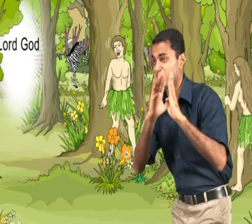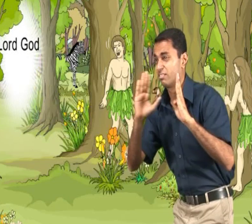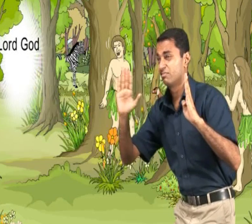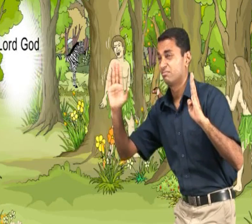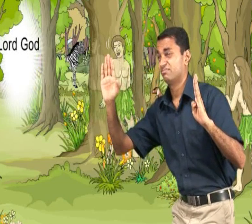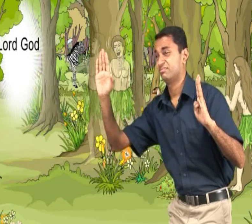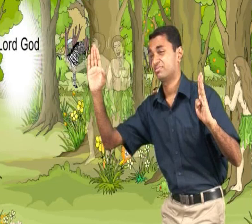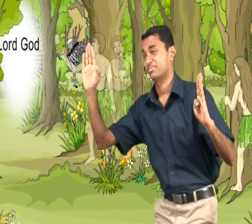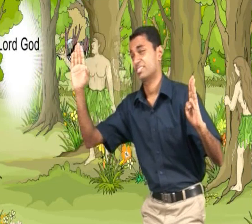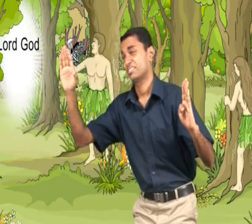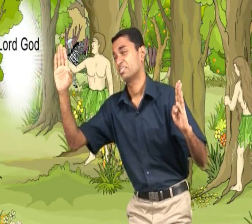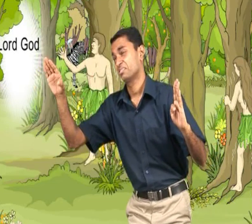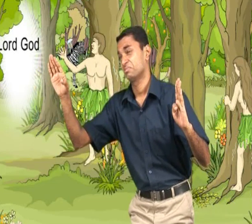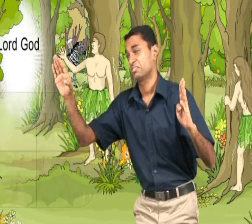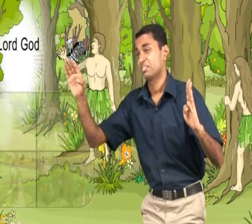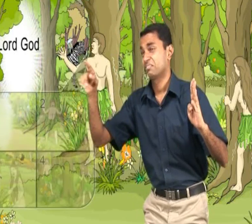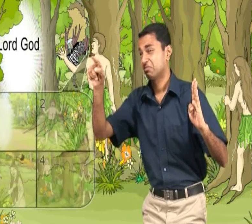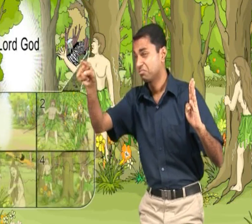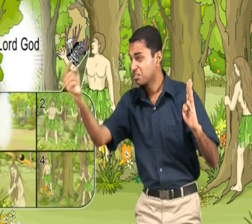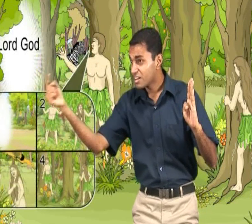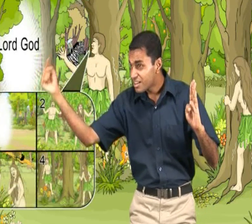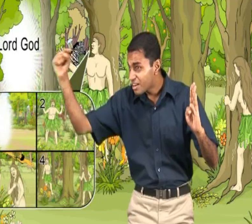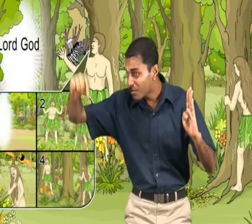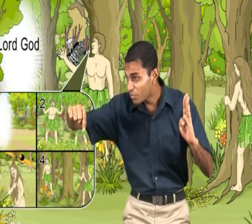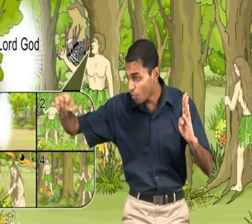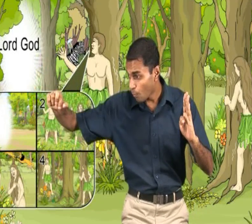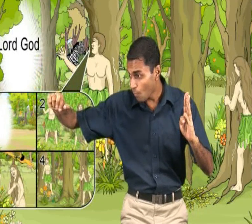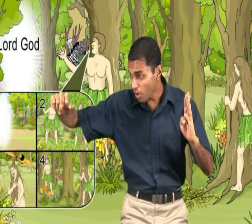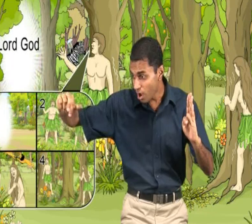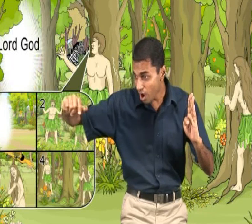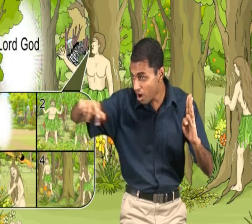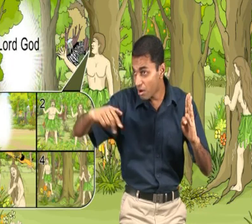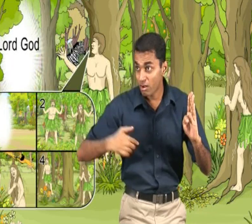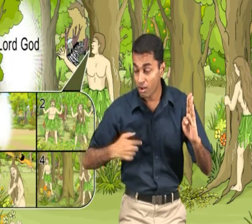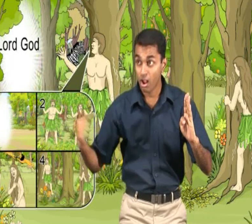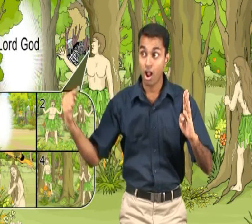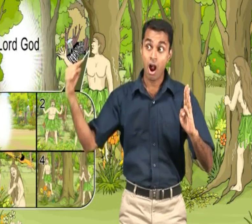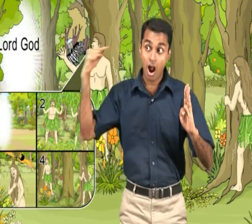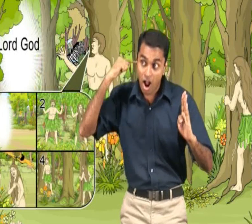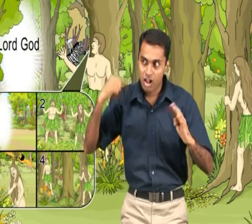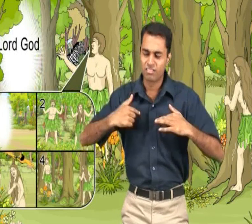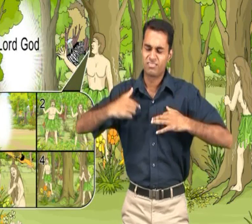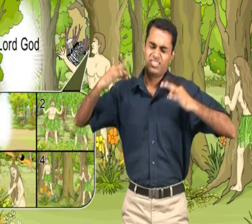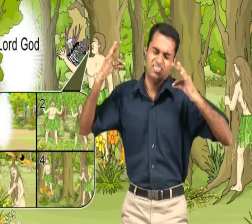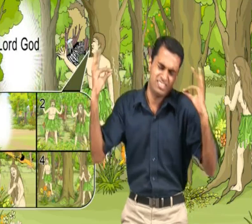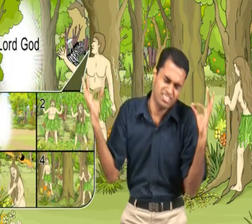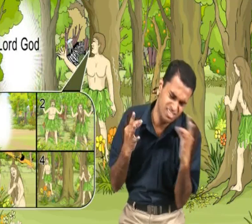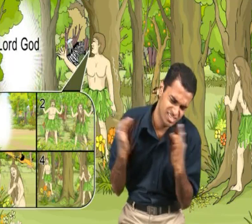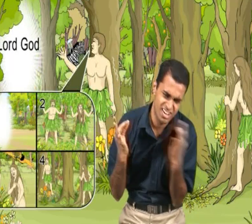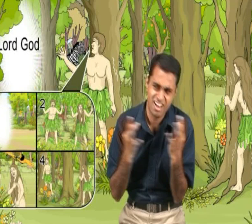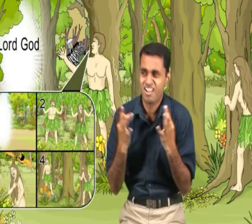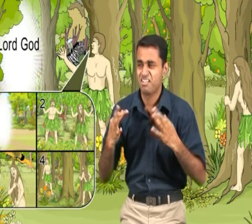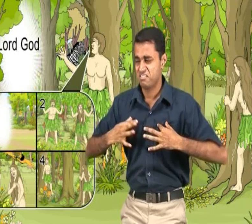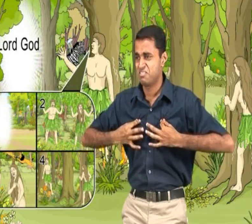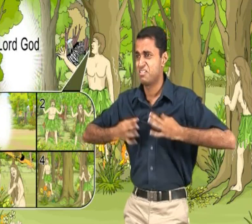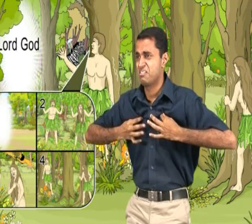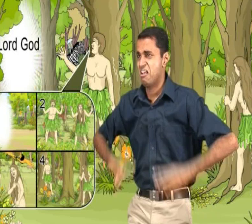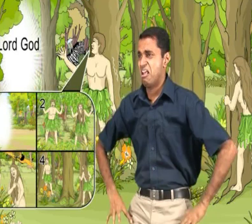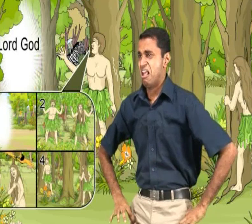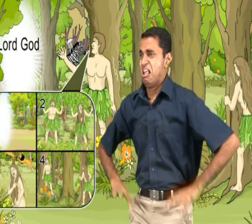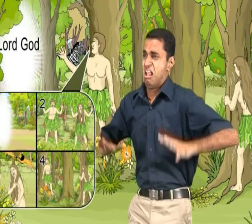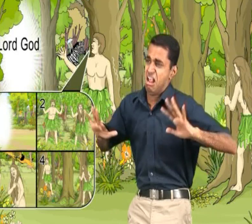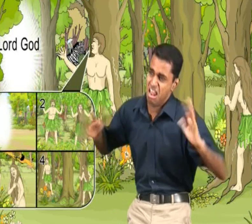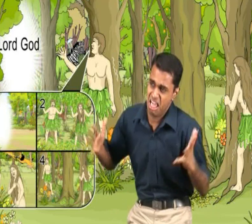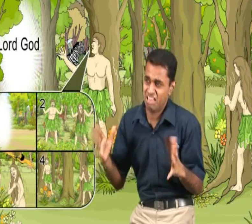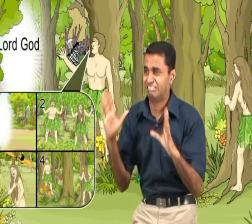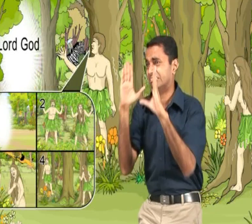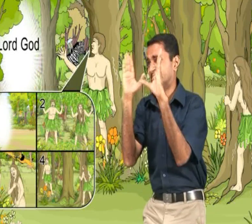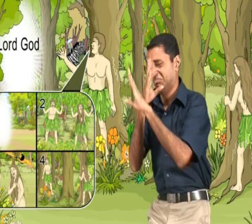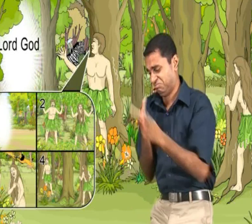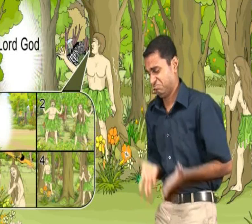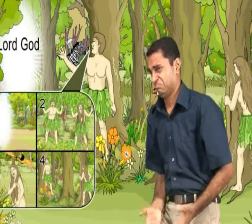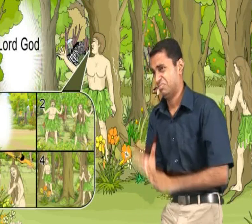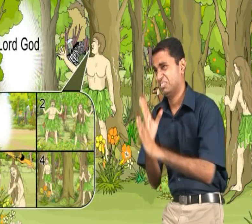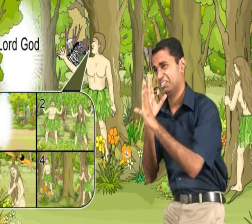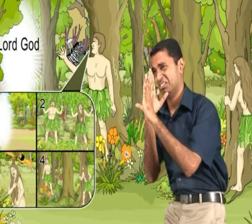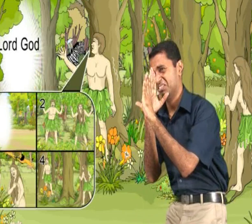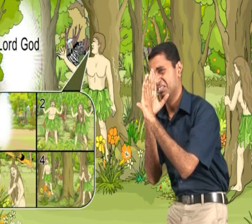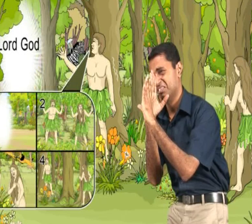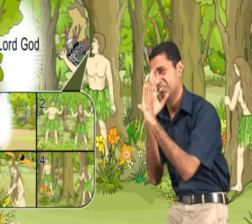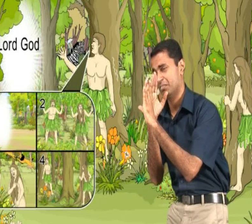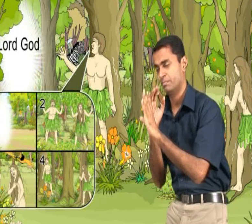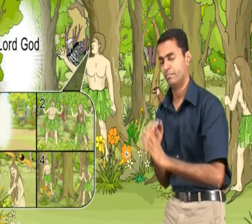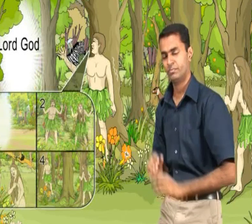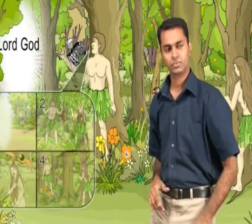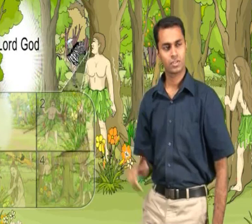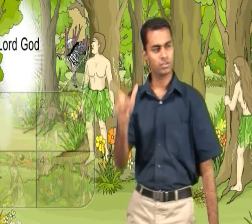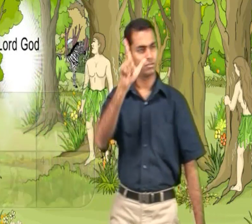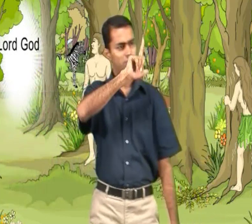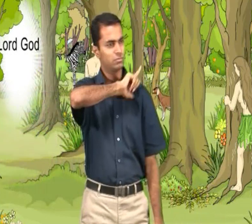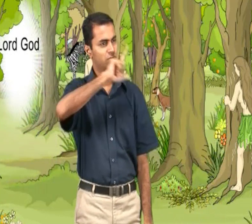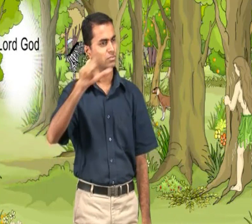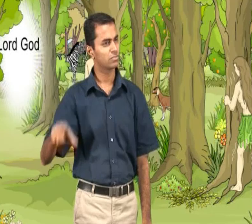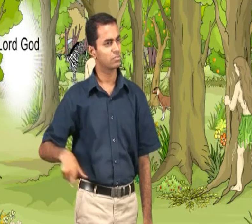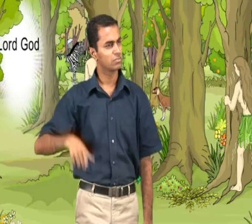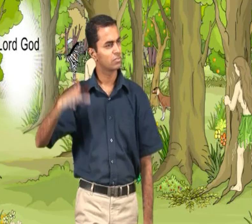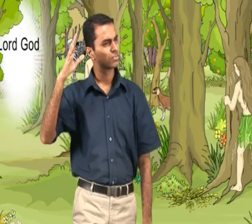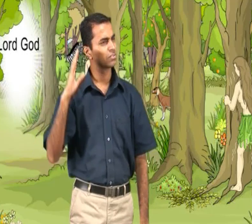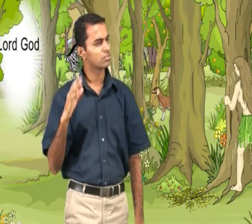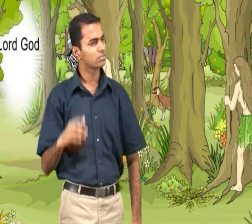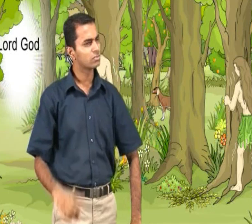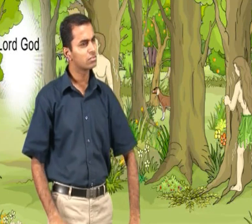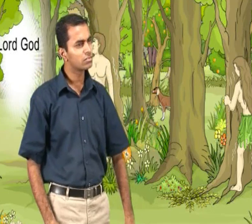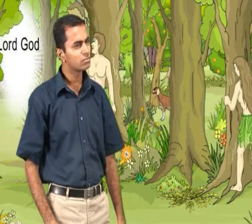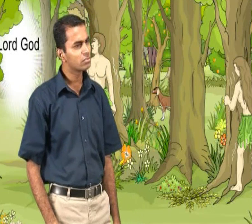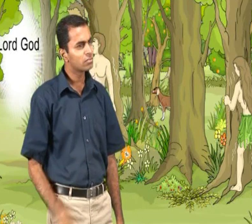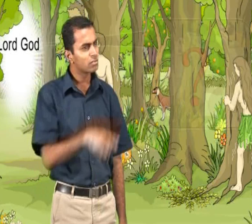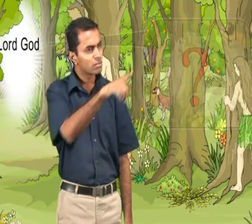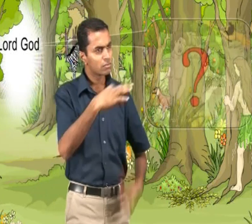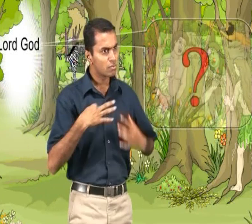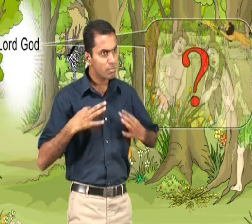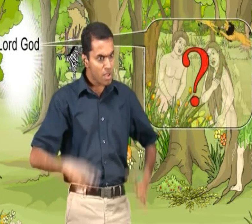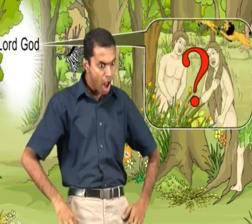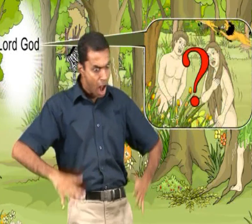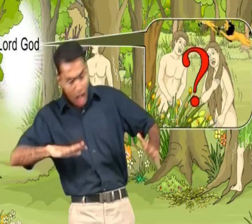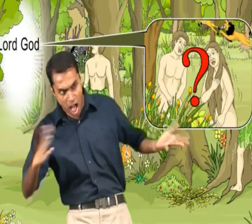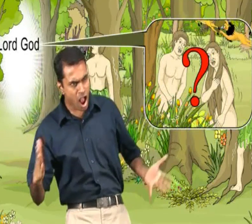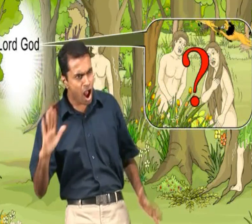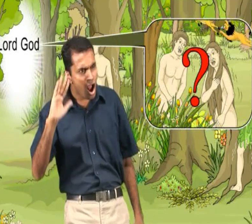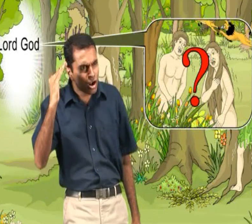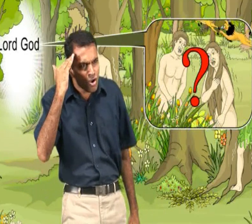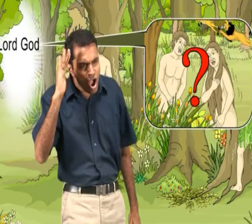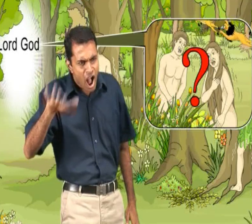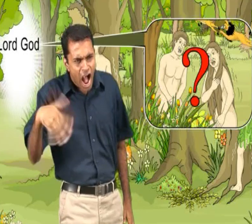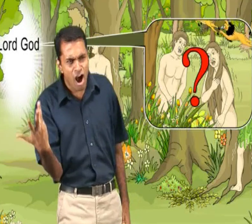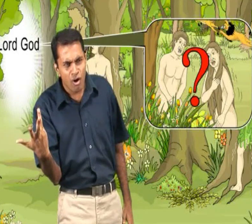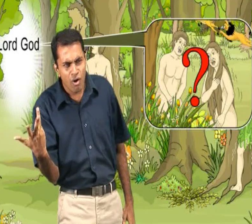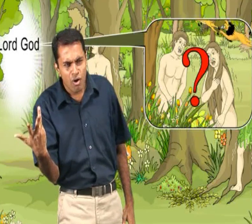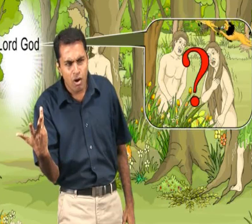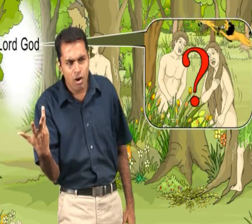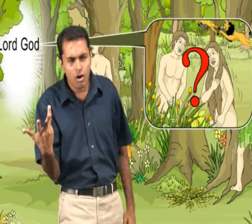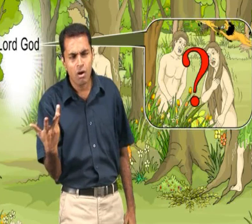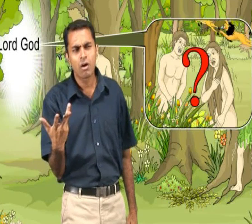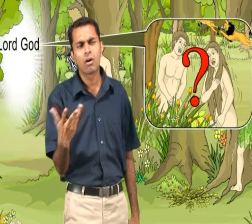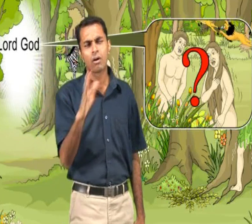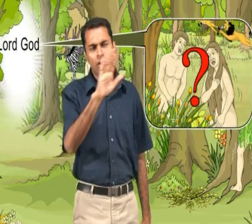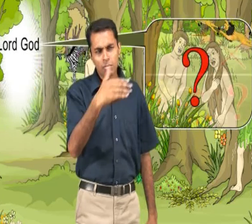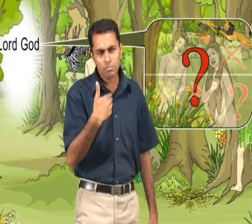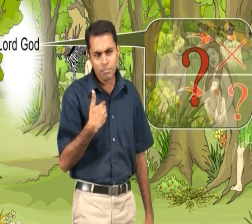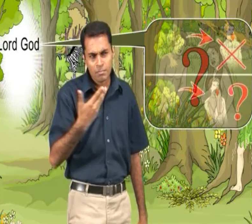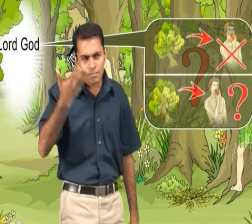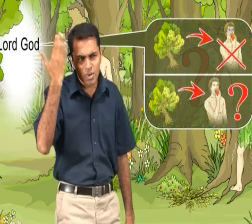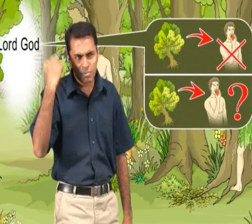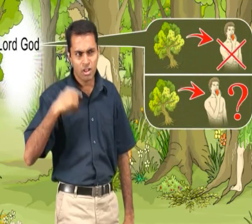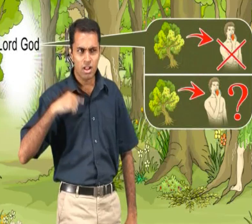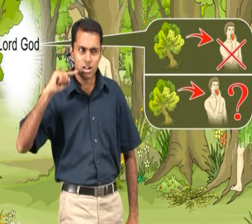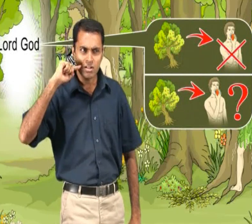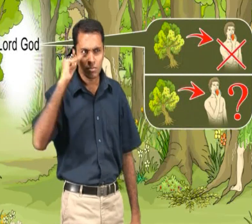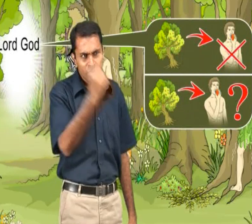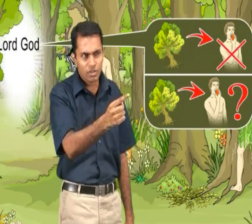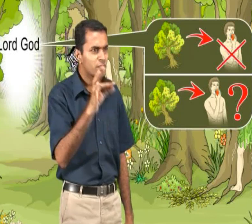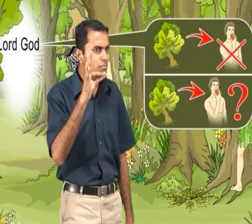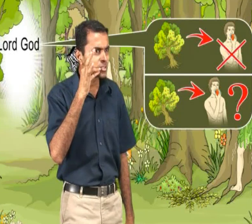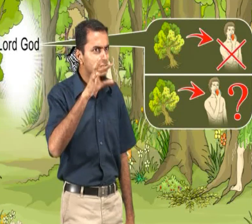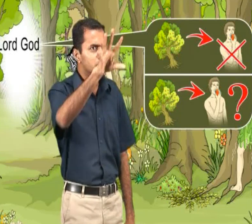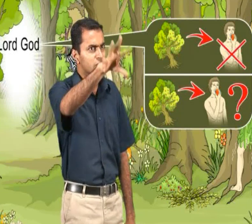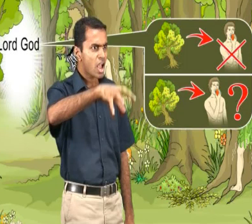“I heard Your voice in the garden,” he replied, “and I was afraid because I was naked; so I hid myself.” “Who told you that you were naked?” asked the LORD God.